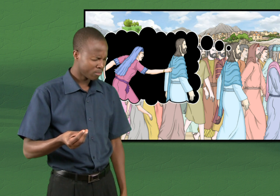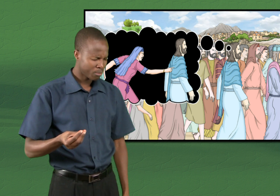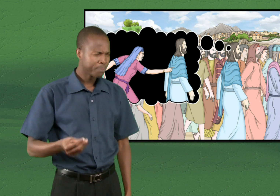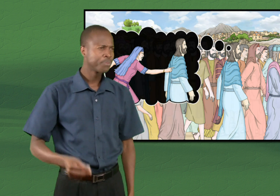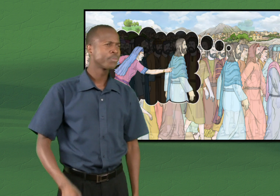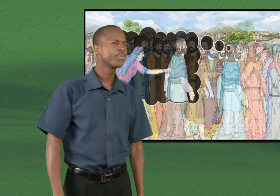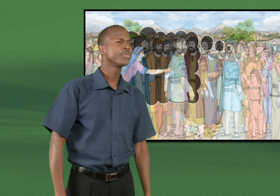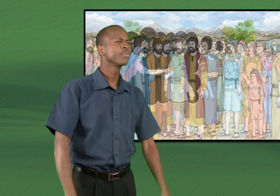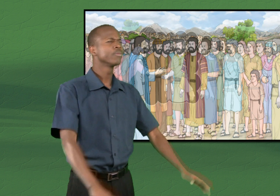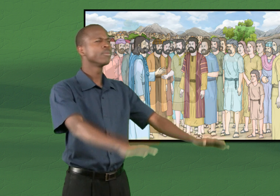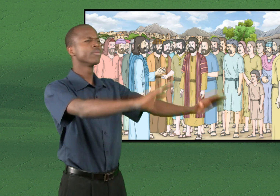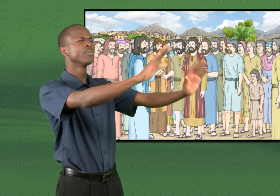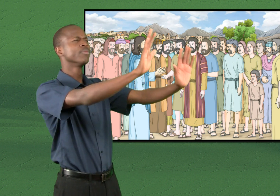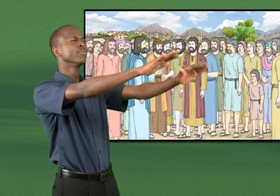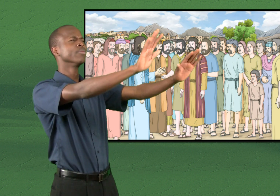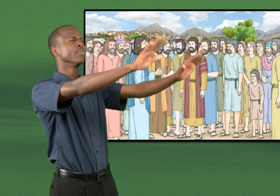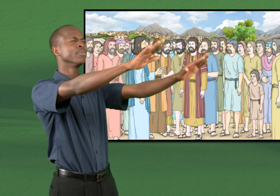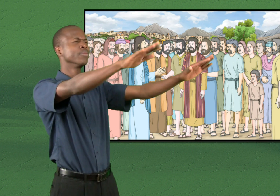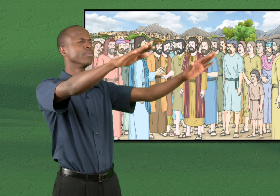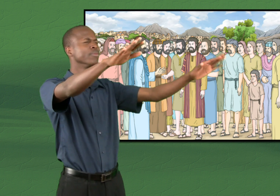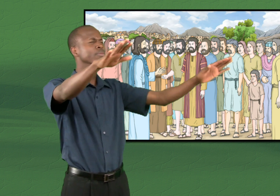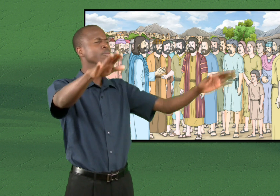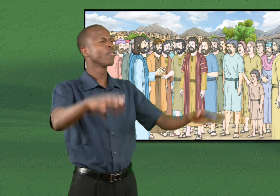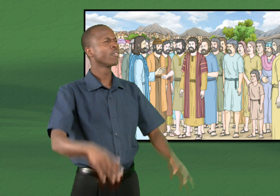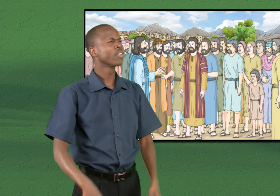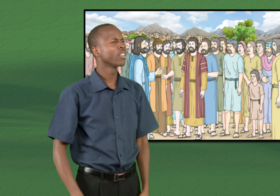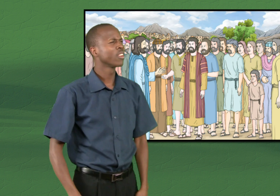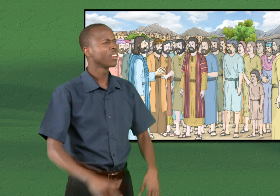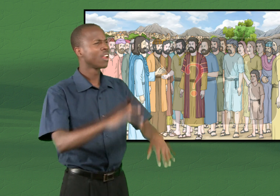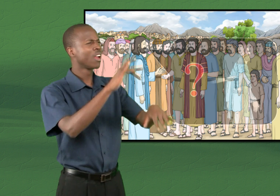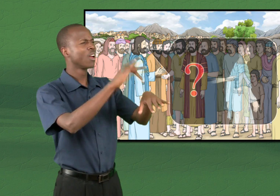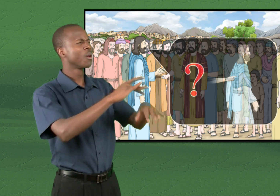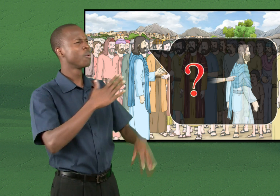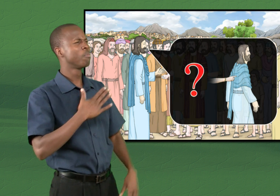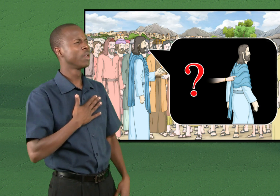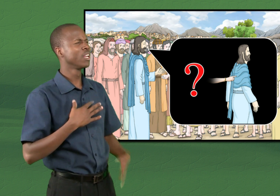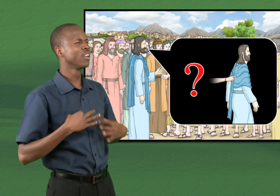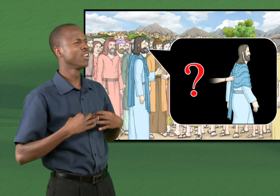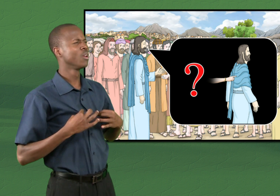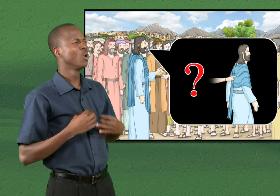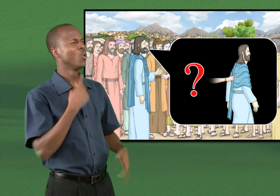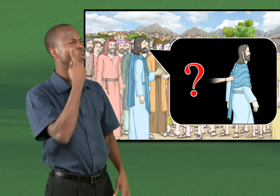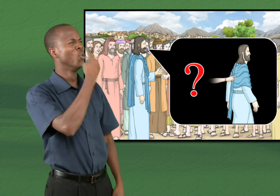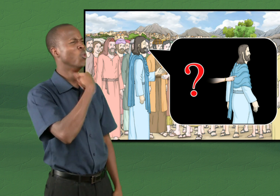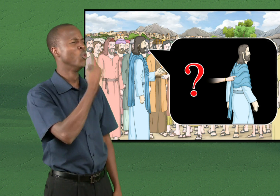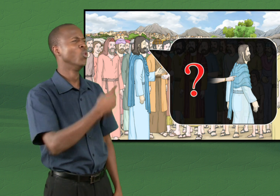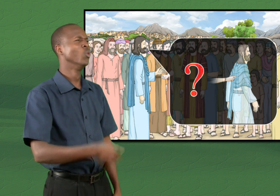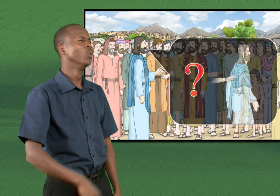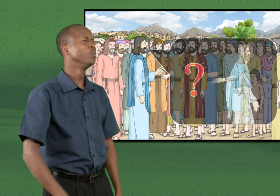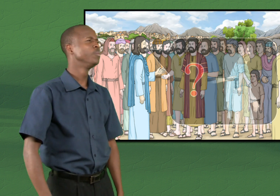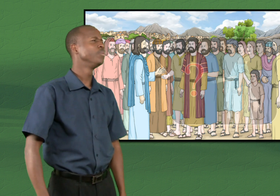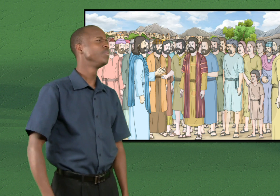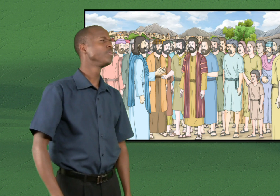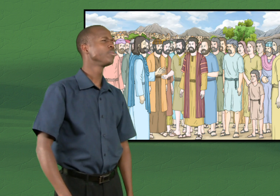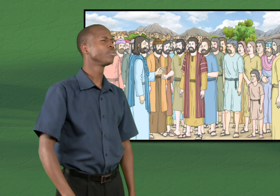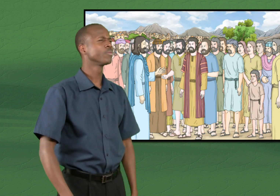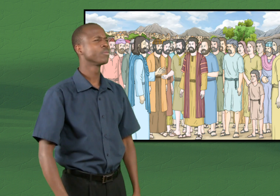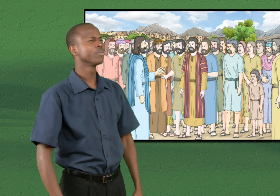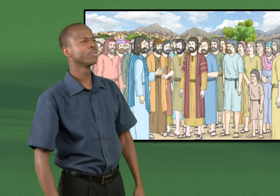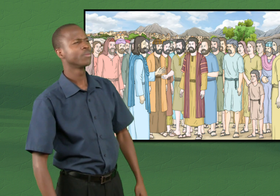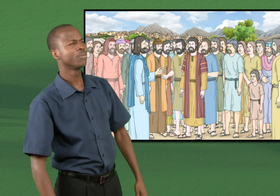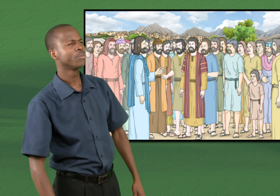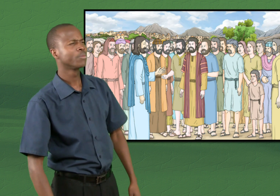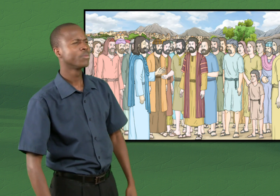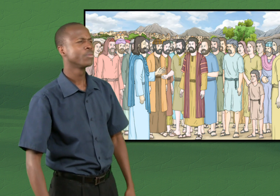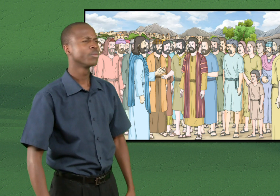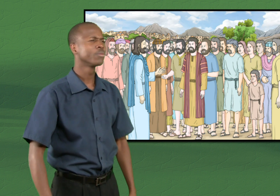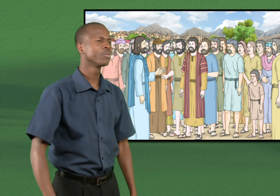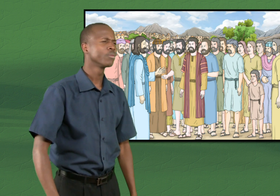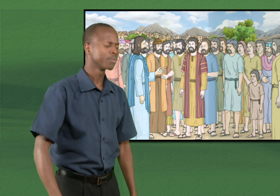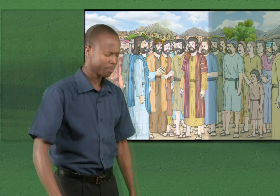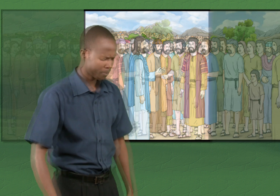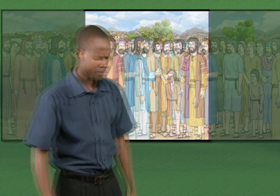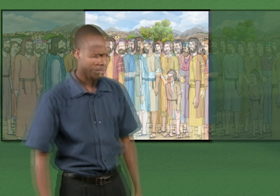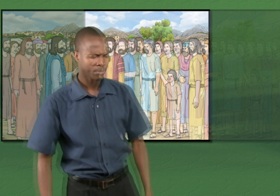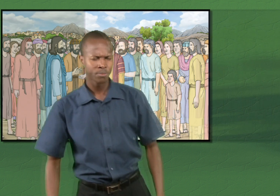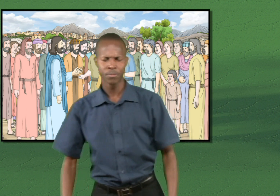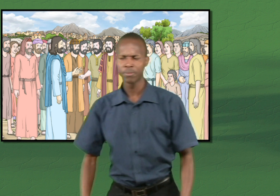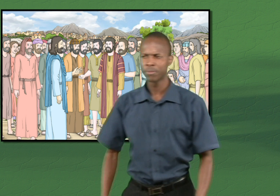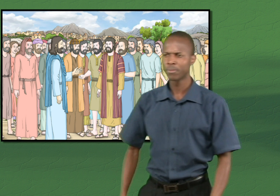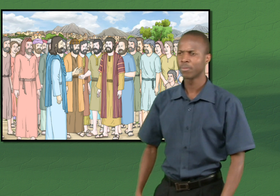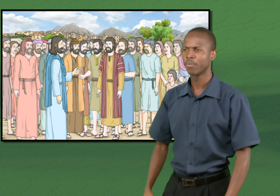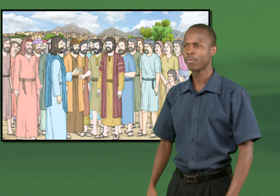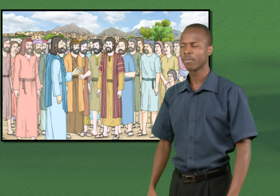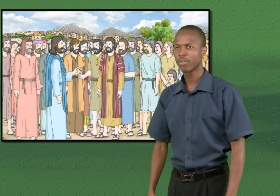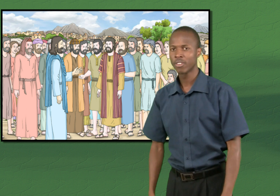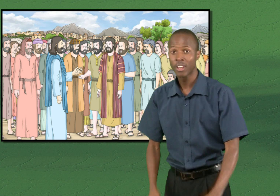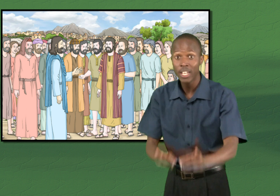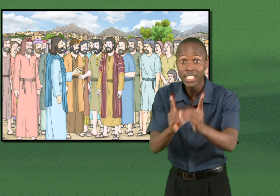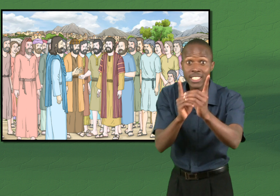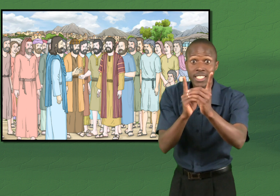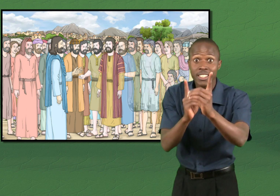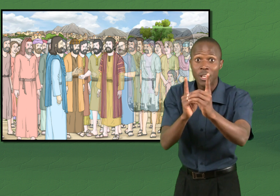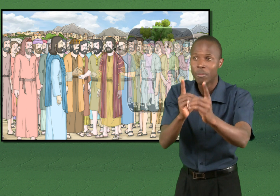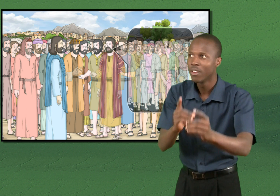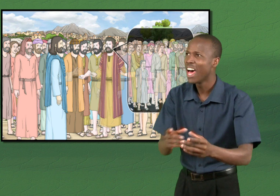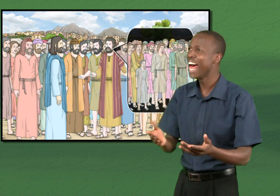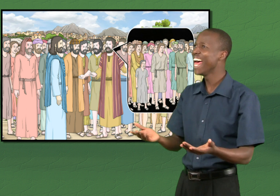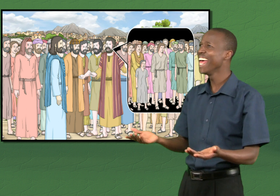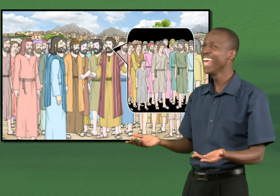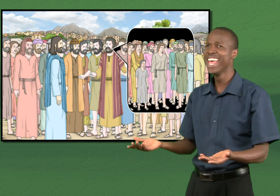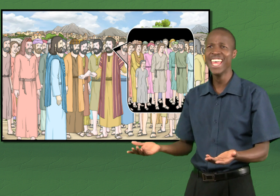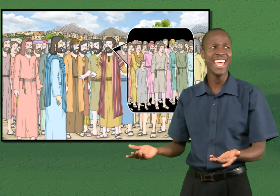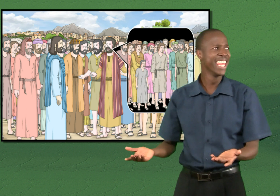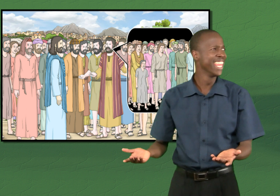Turning to the crowd, He asked, “Who touched My garments?”